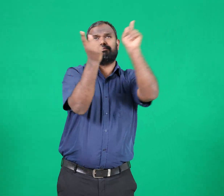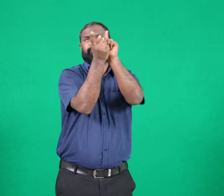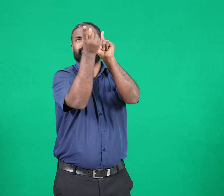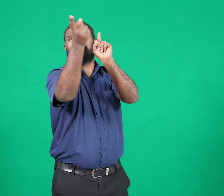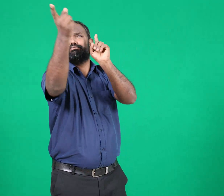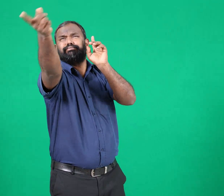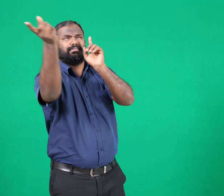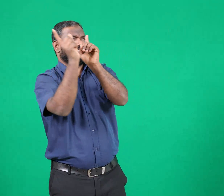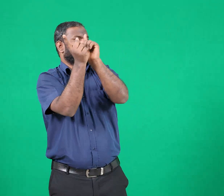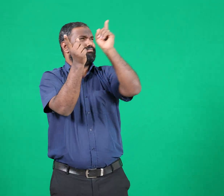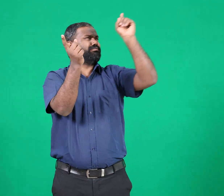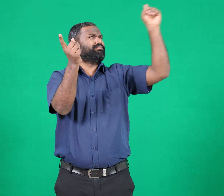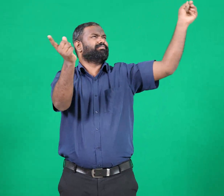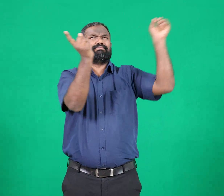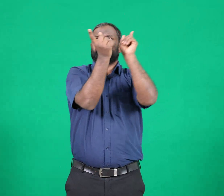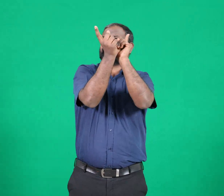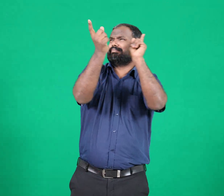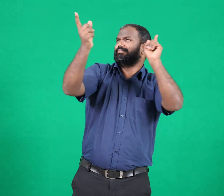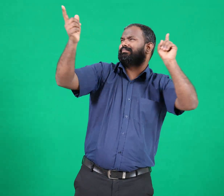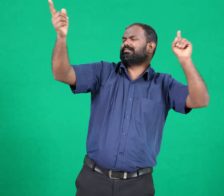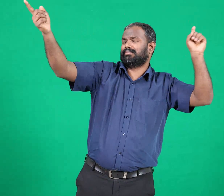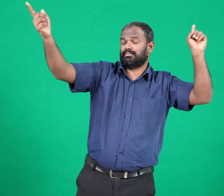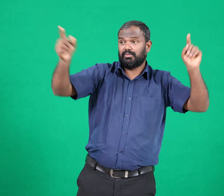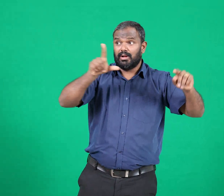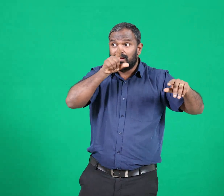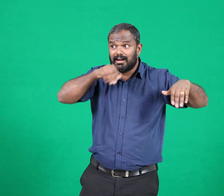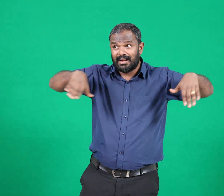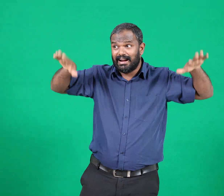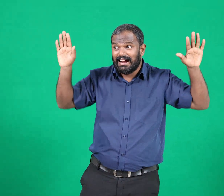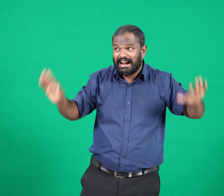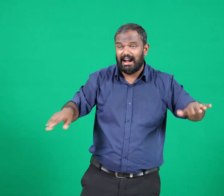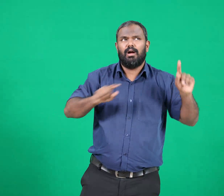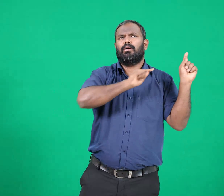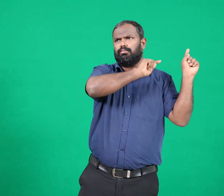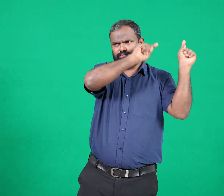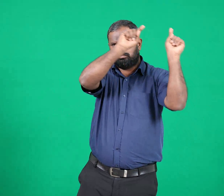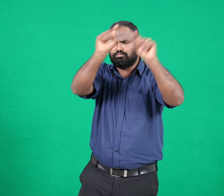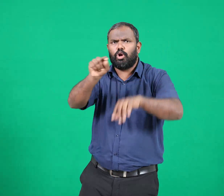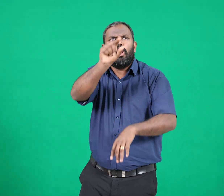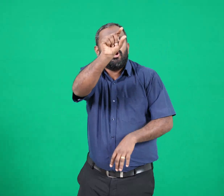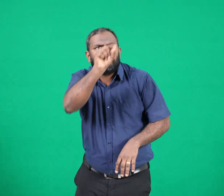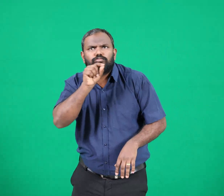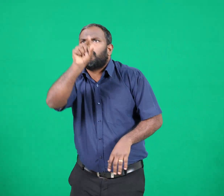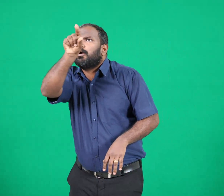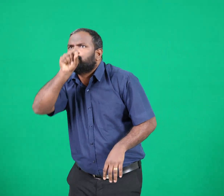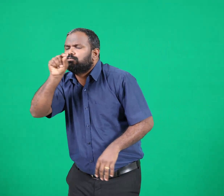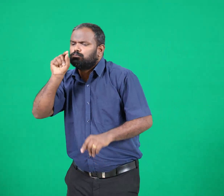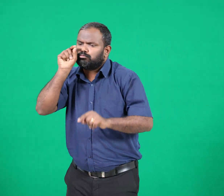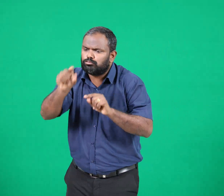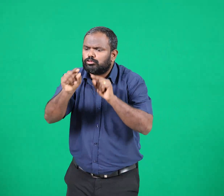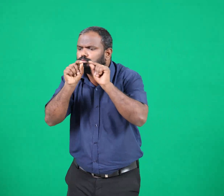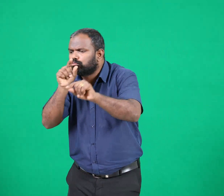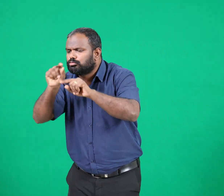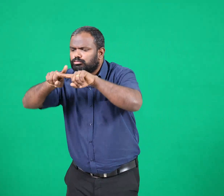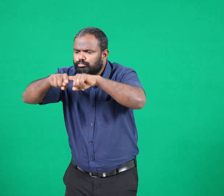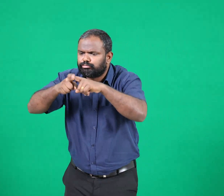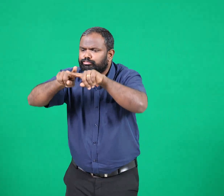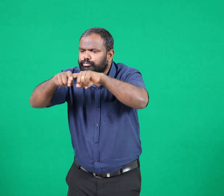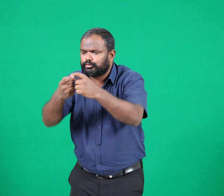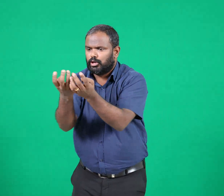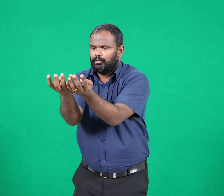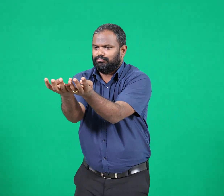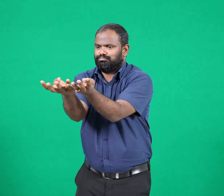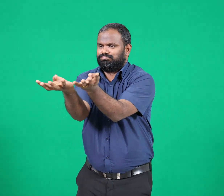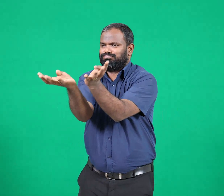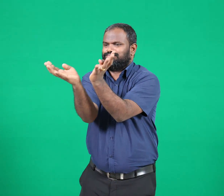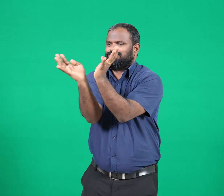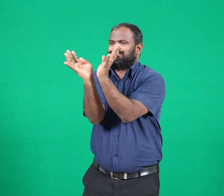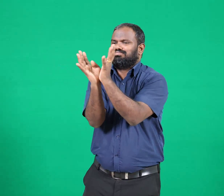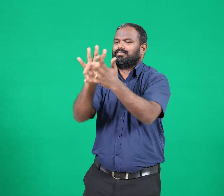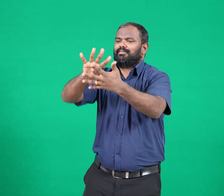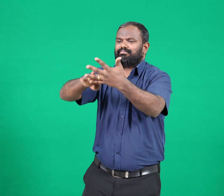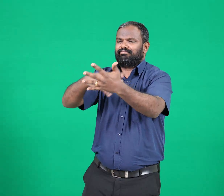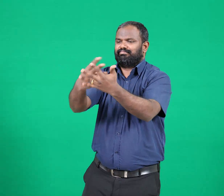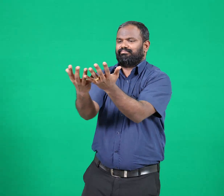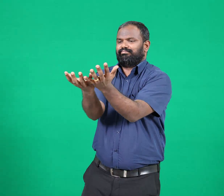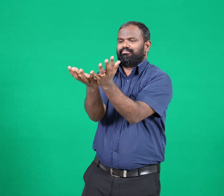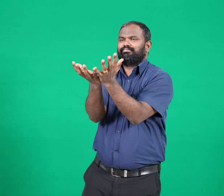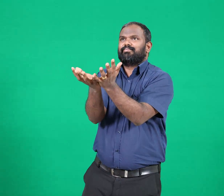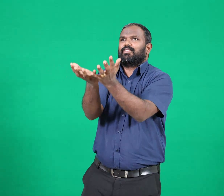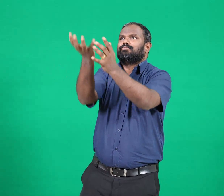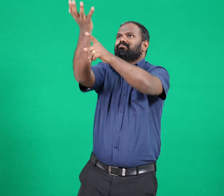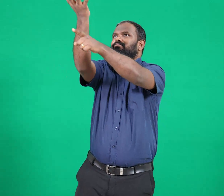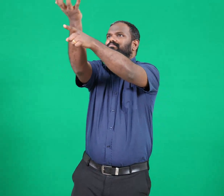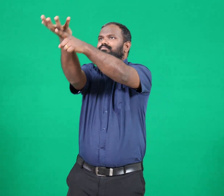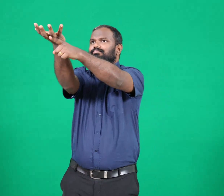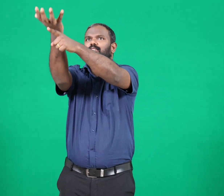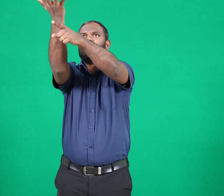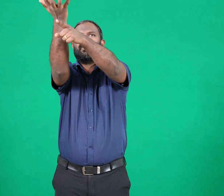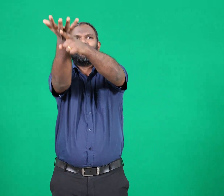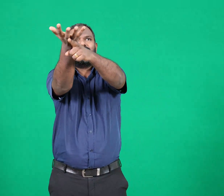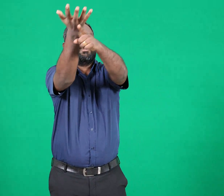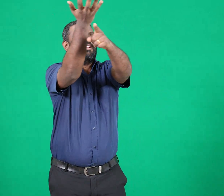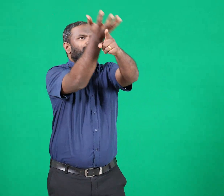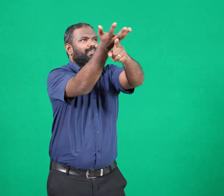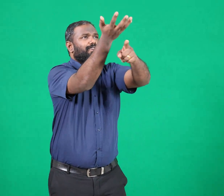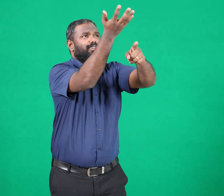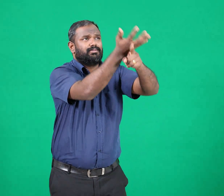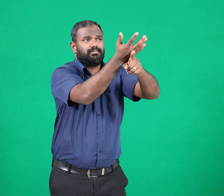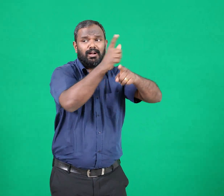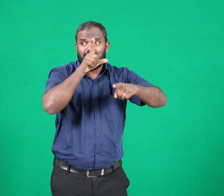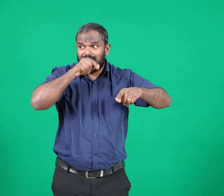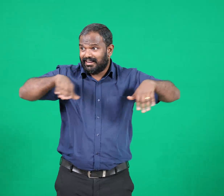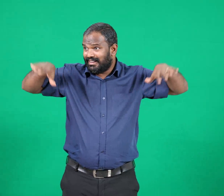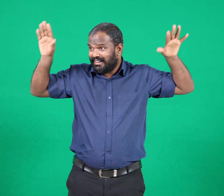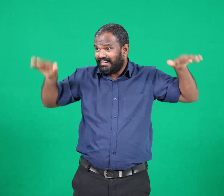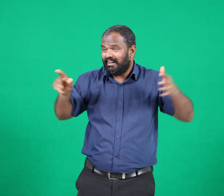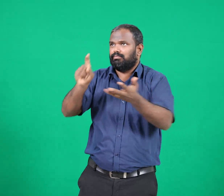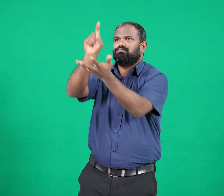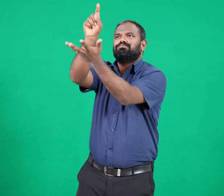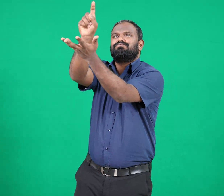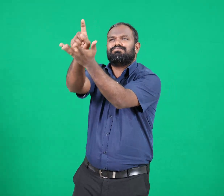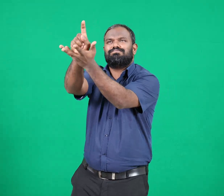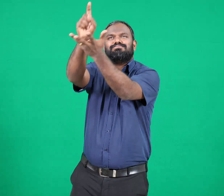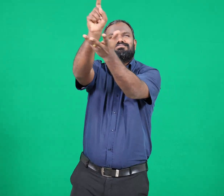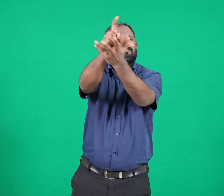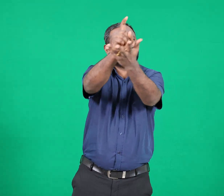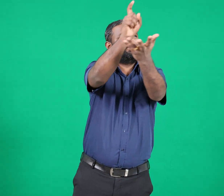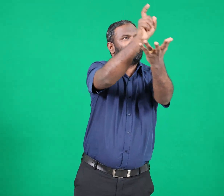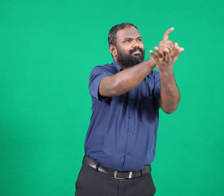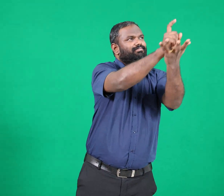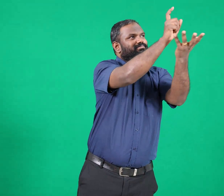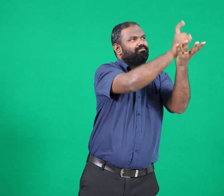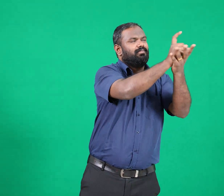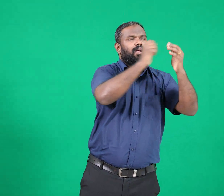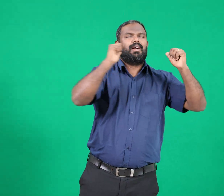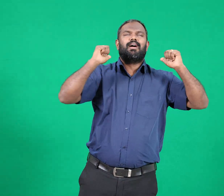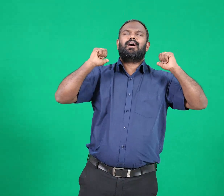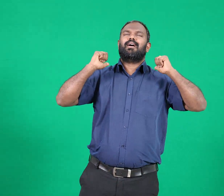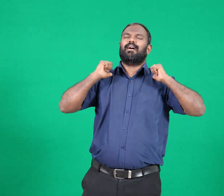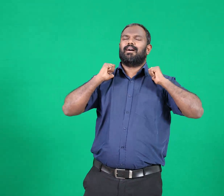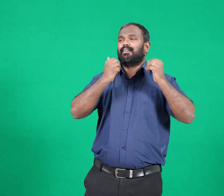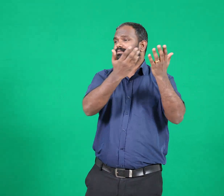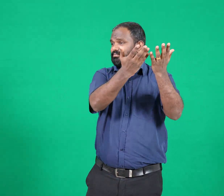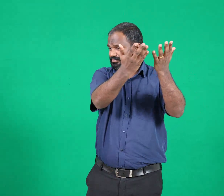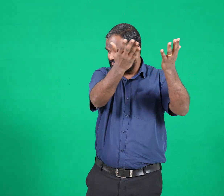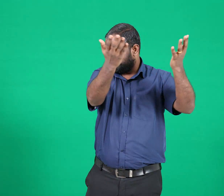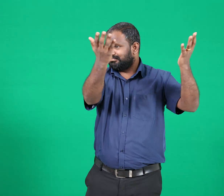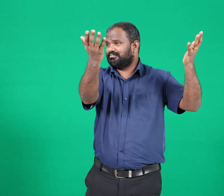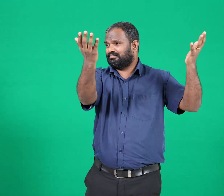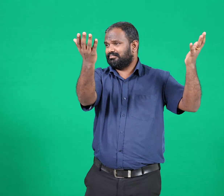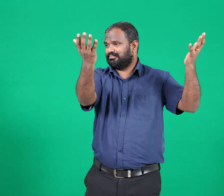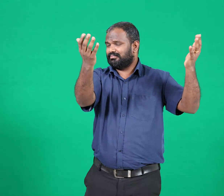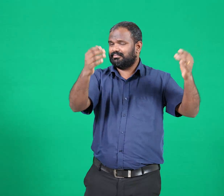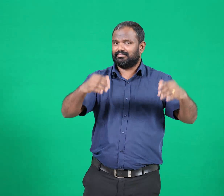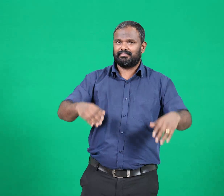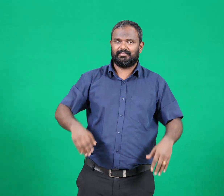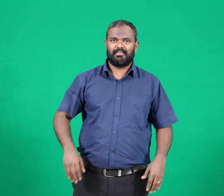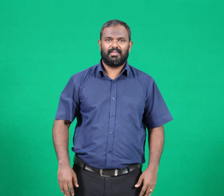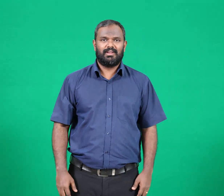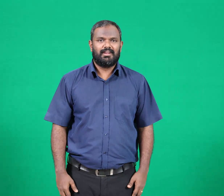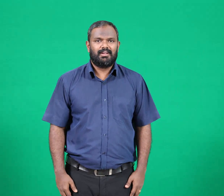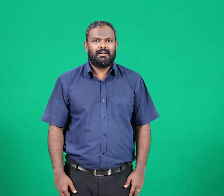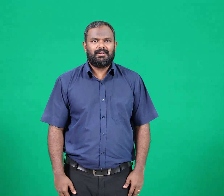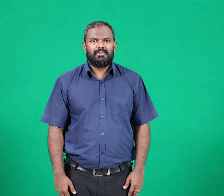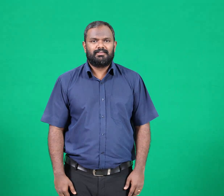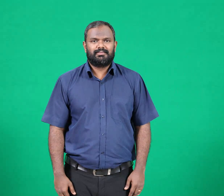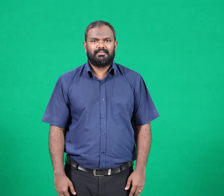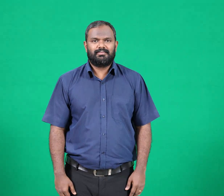It grew and became a tree, and the birds of the air nested in its branches."